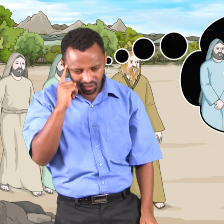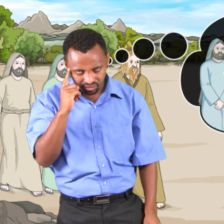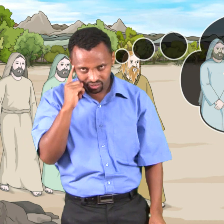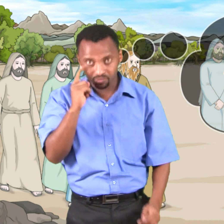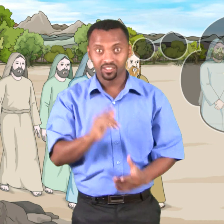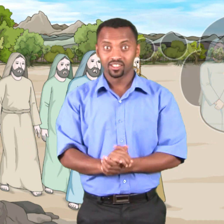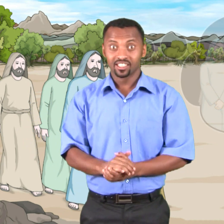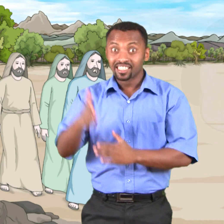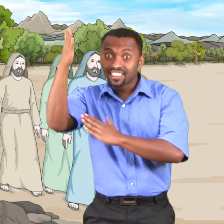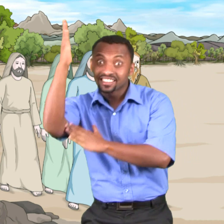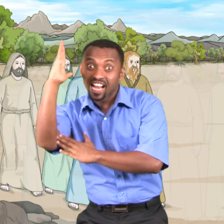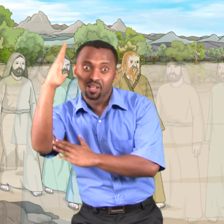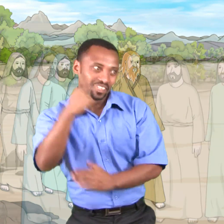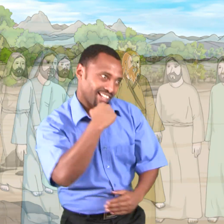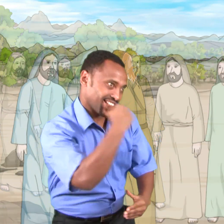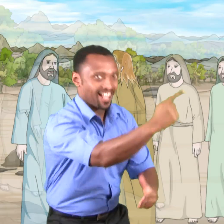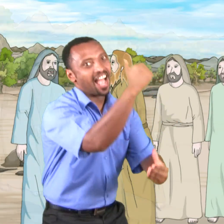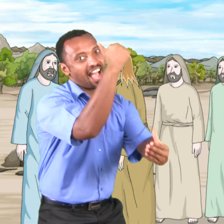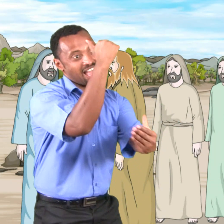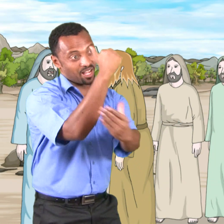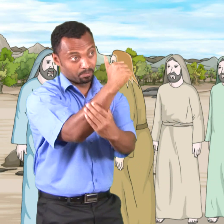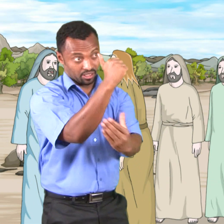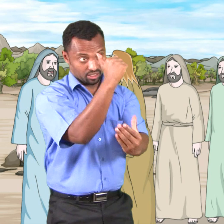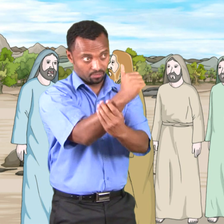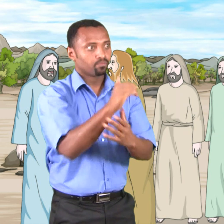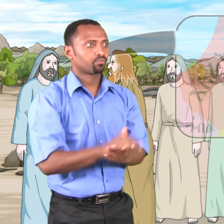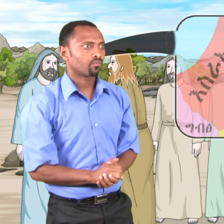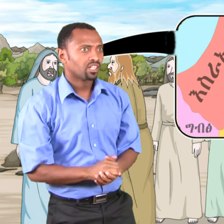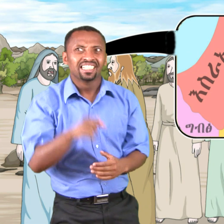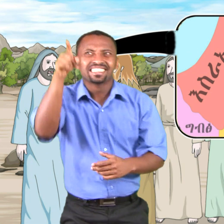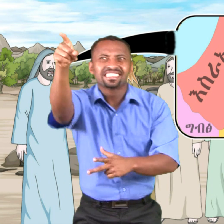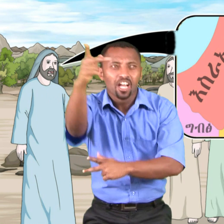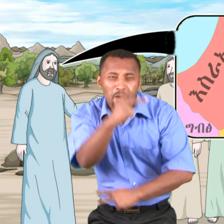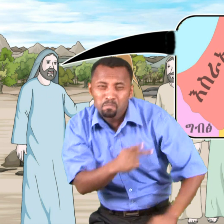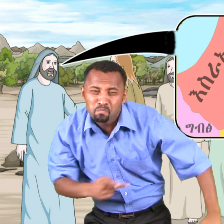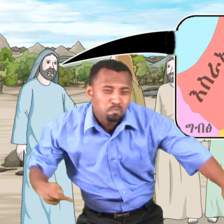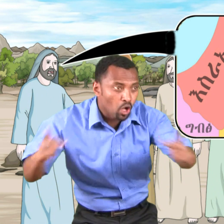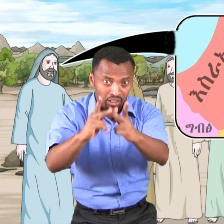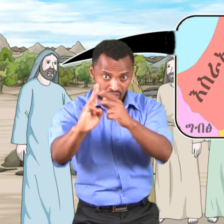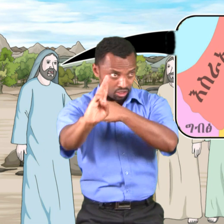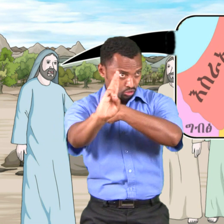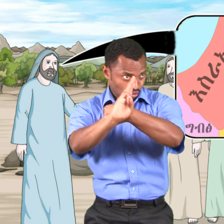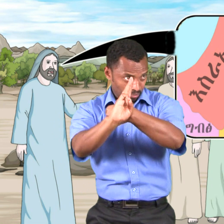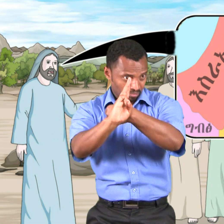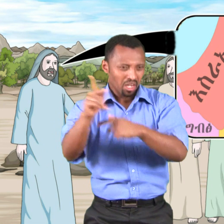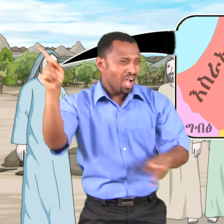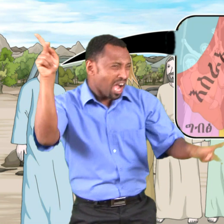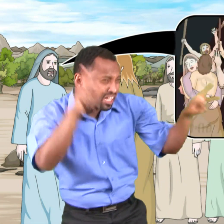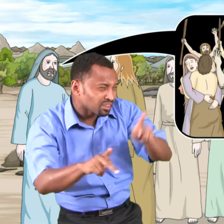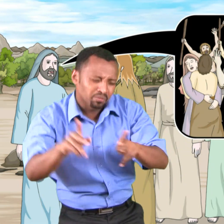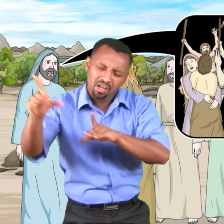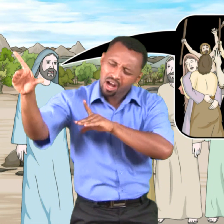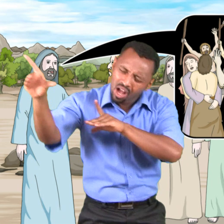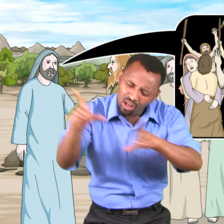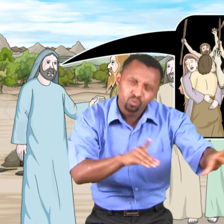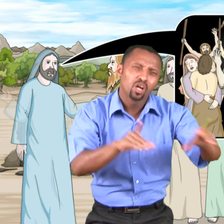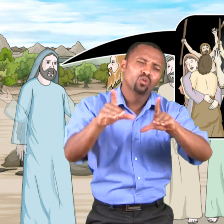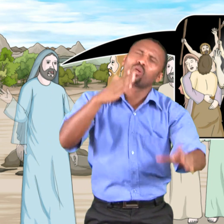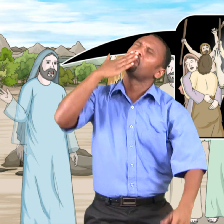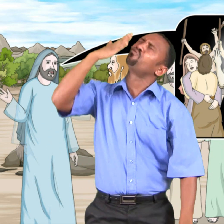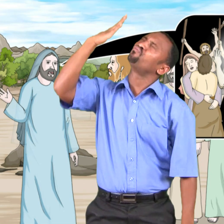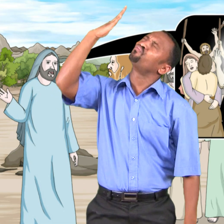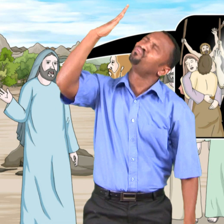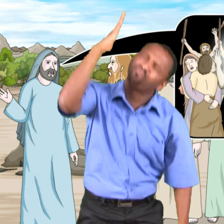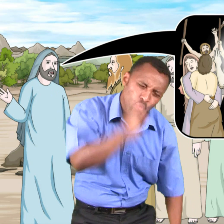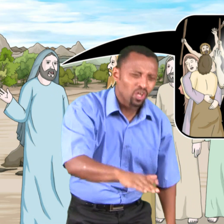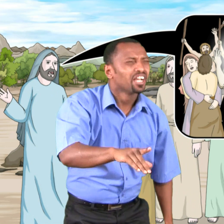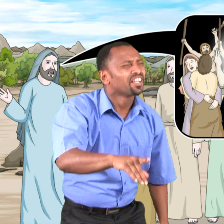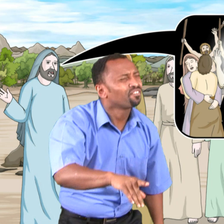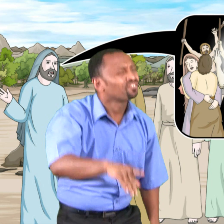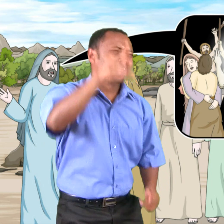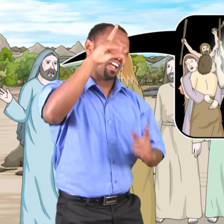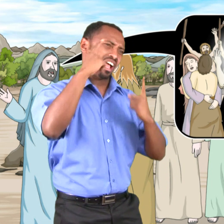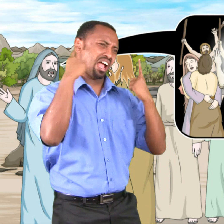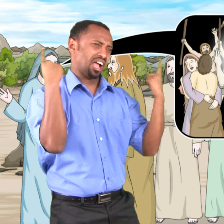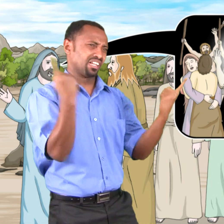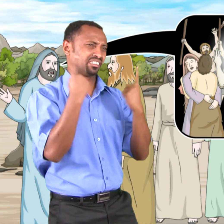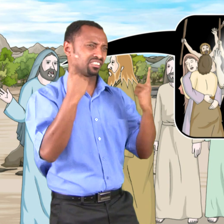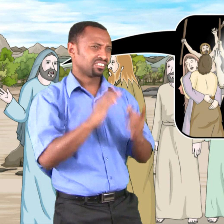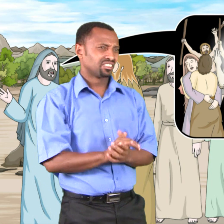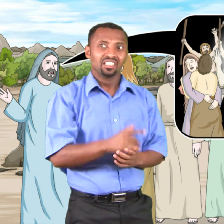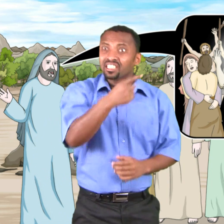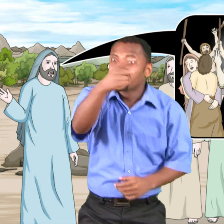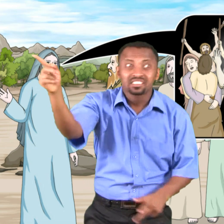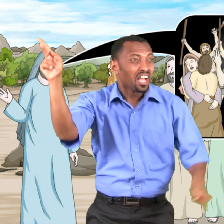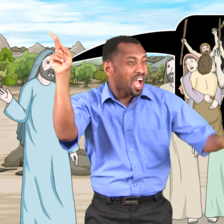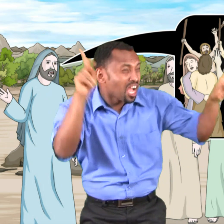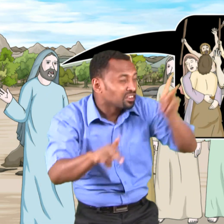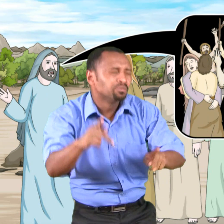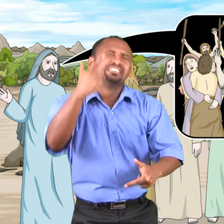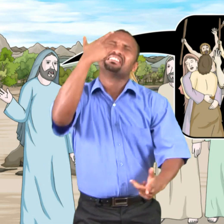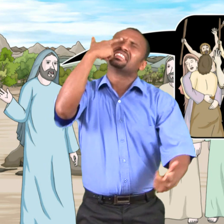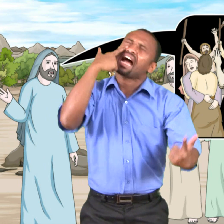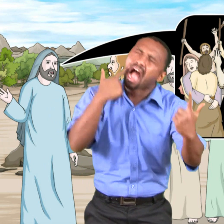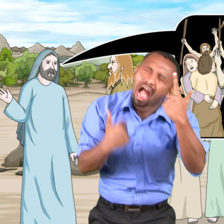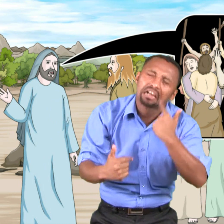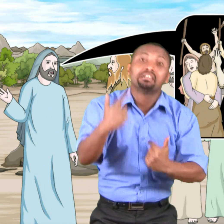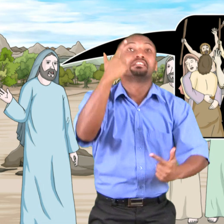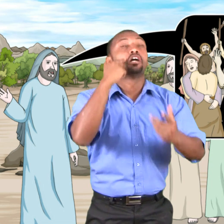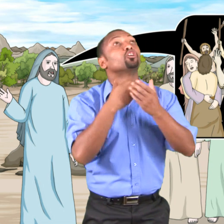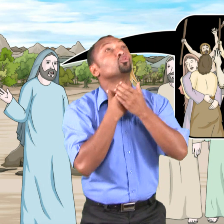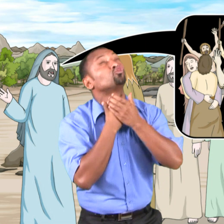Then the LORD said, “The outcry against Sodom and Gomorrah is great.